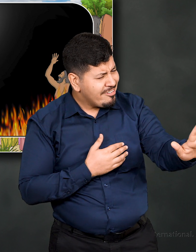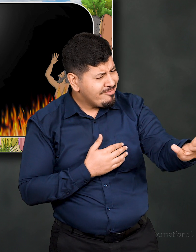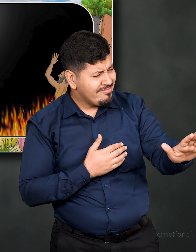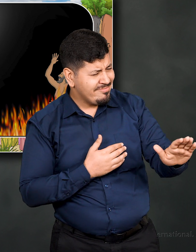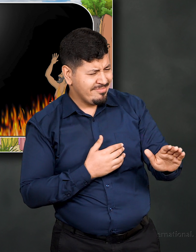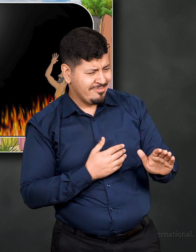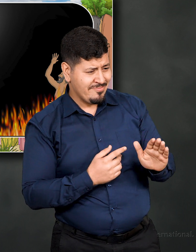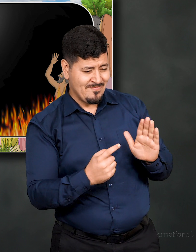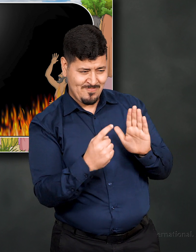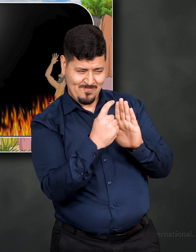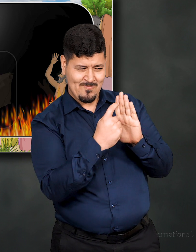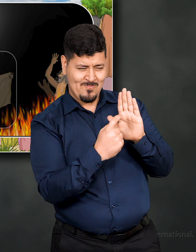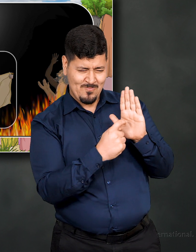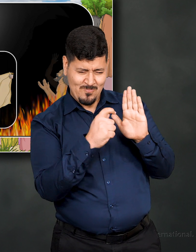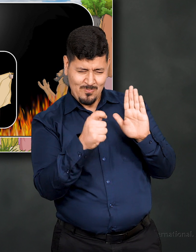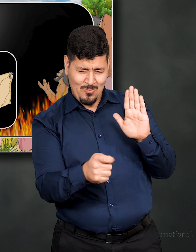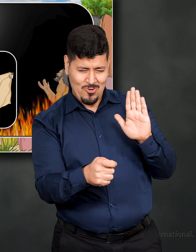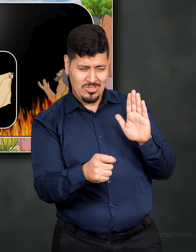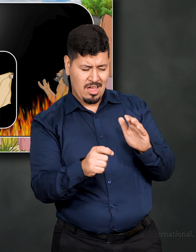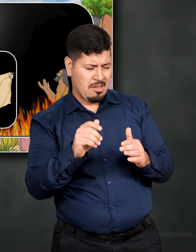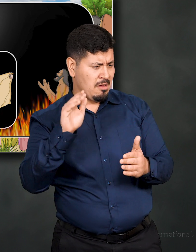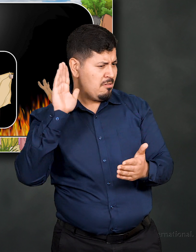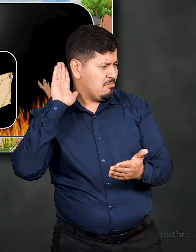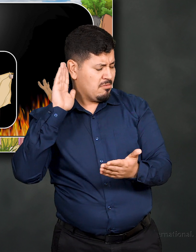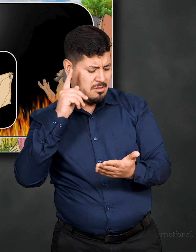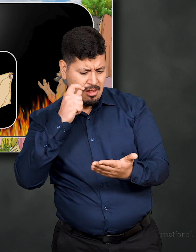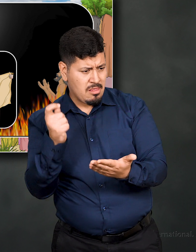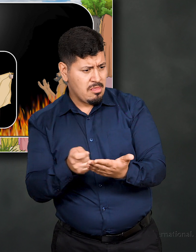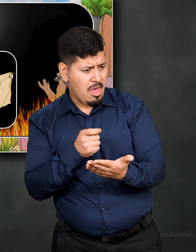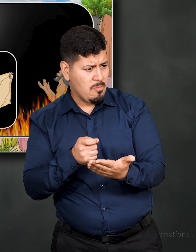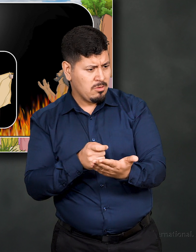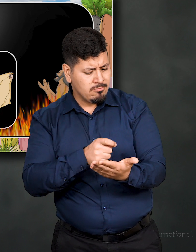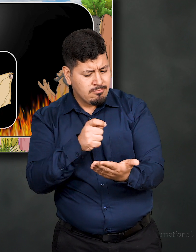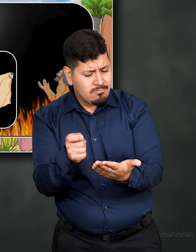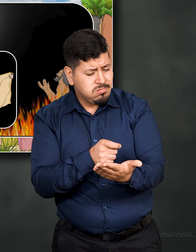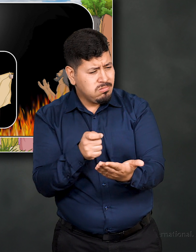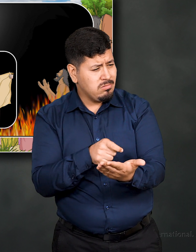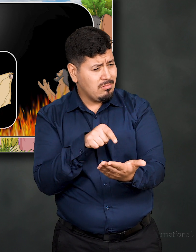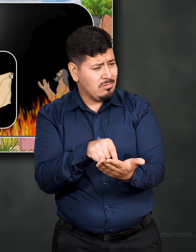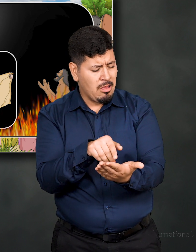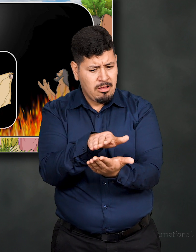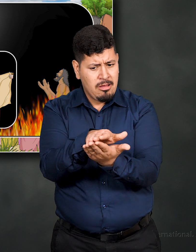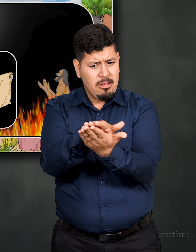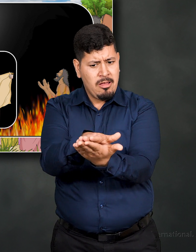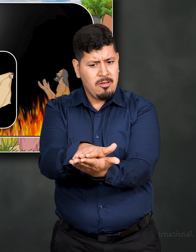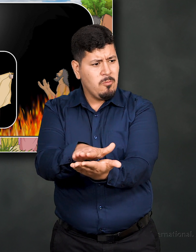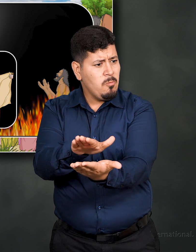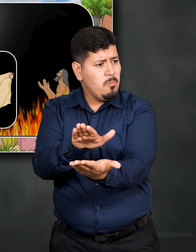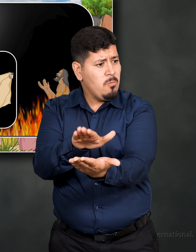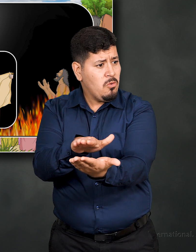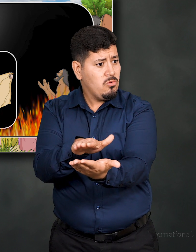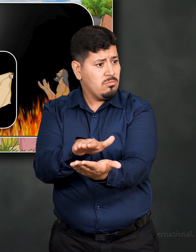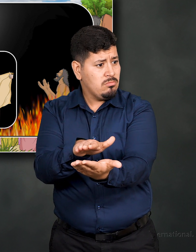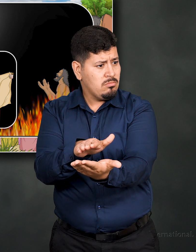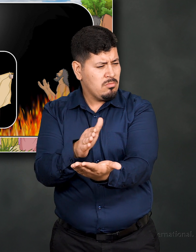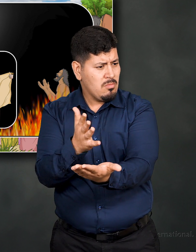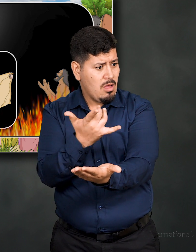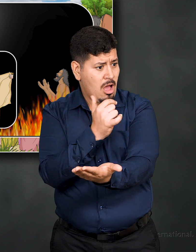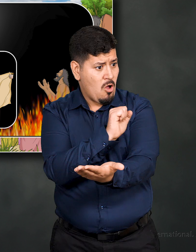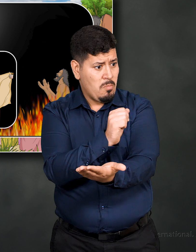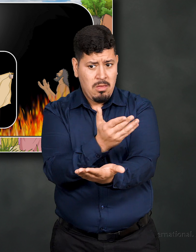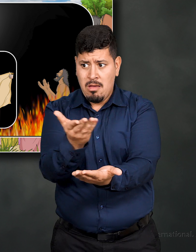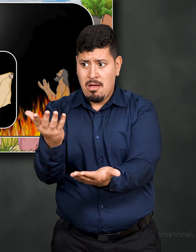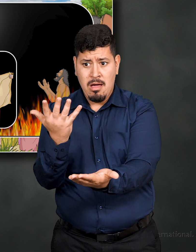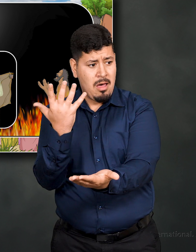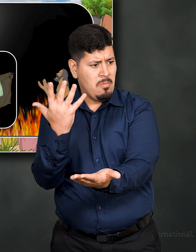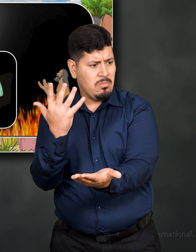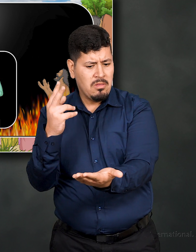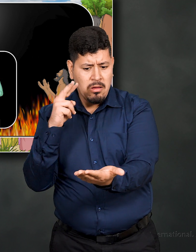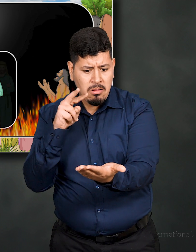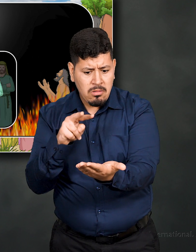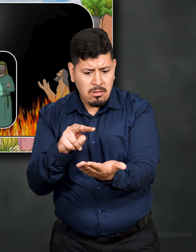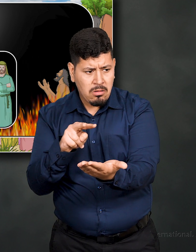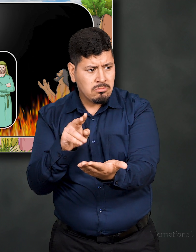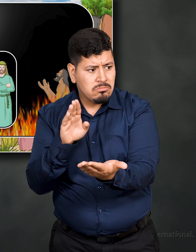But Abraham replied, ‘They have Moses and the prophets;